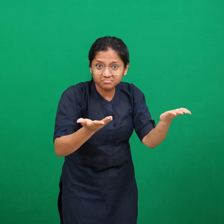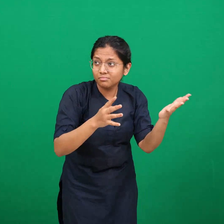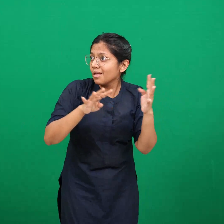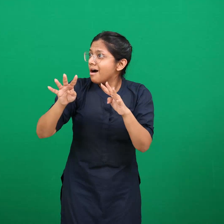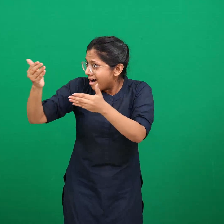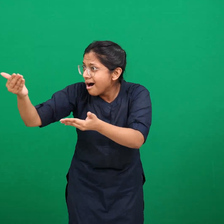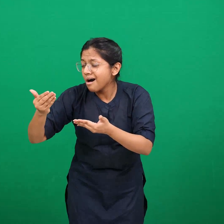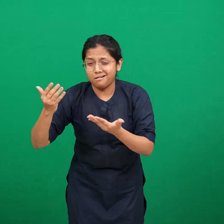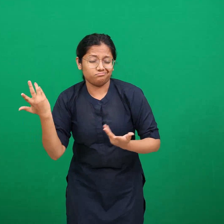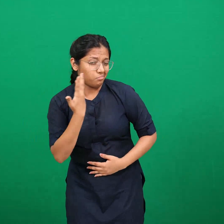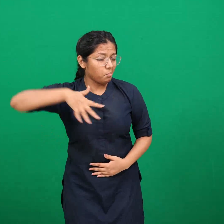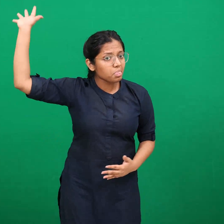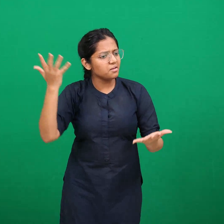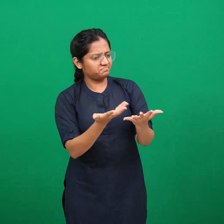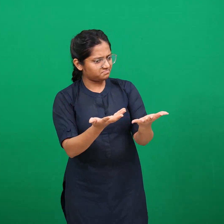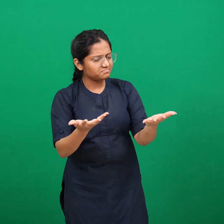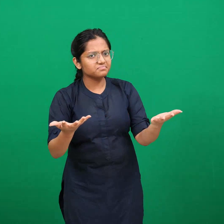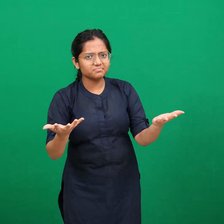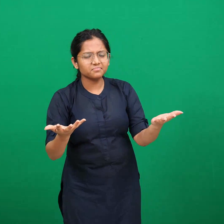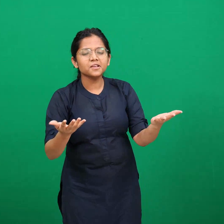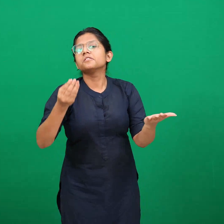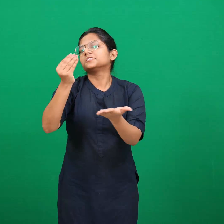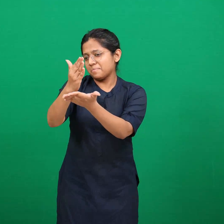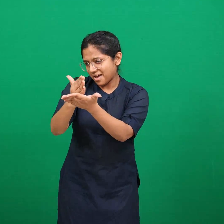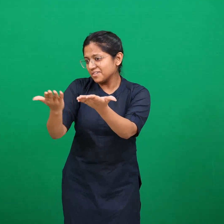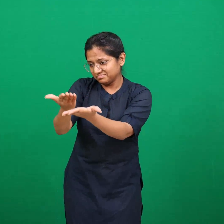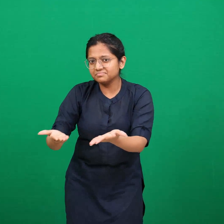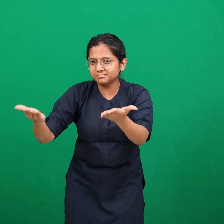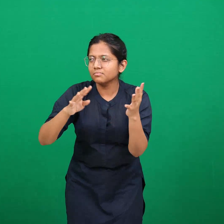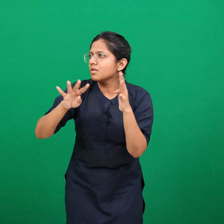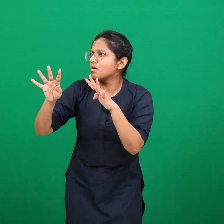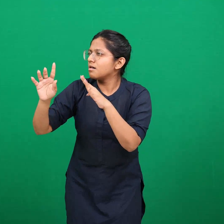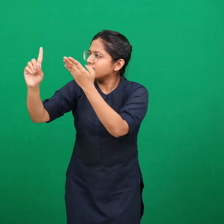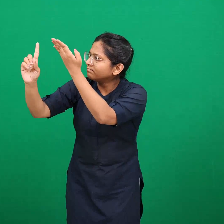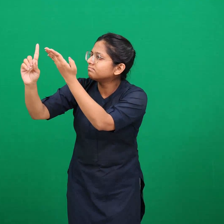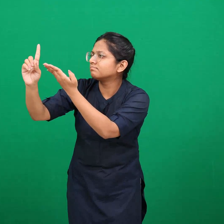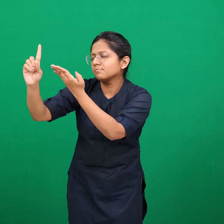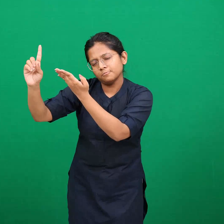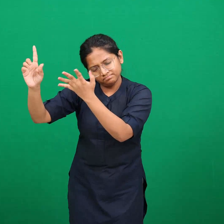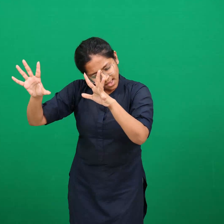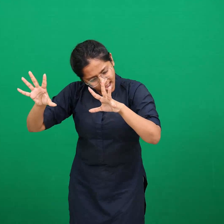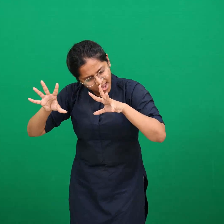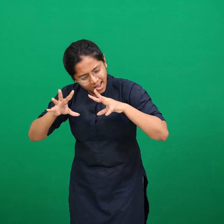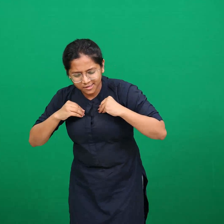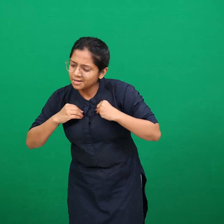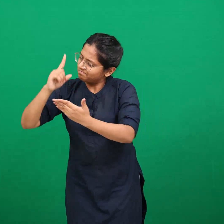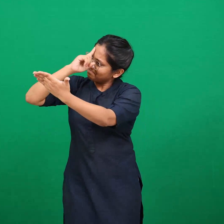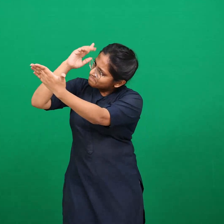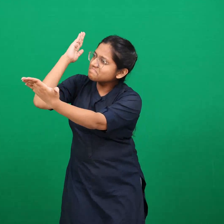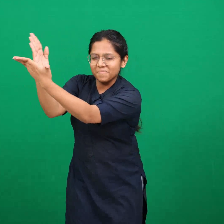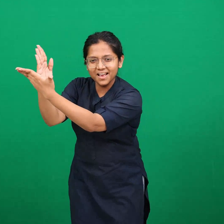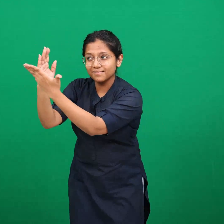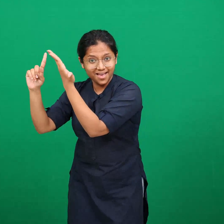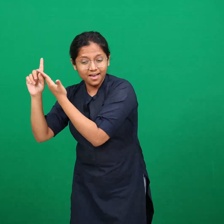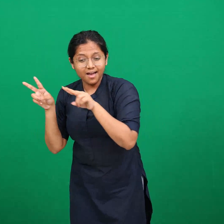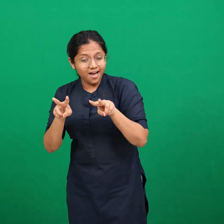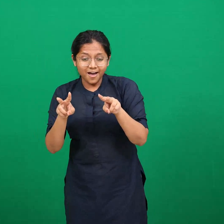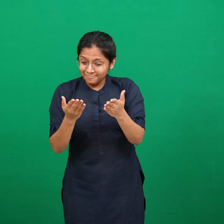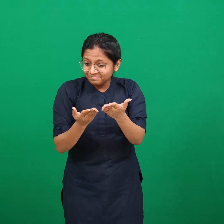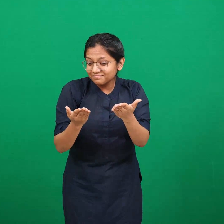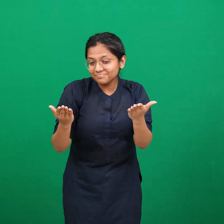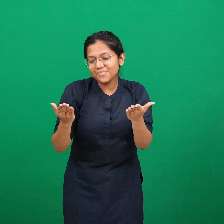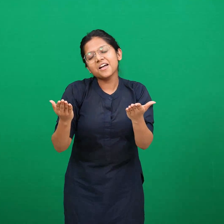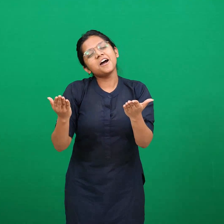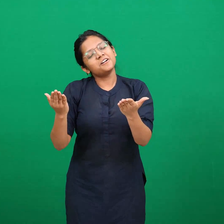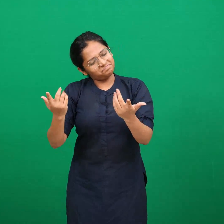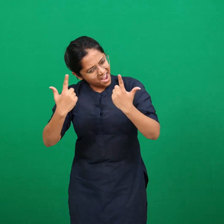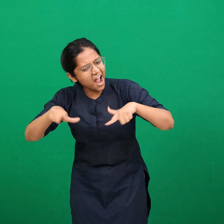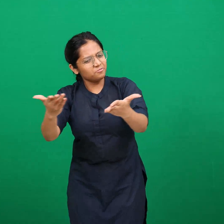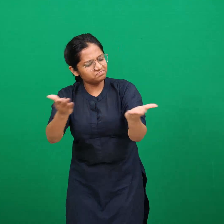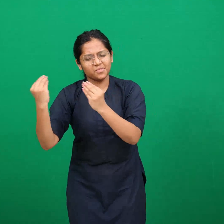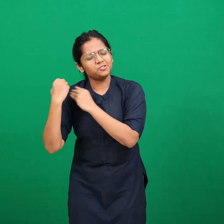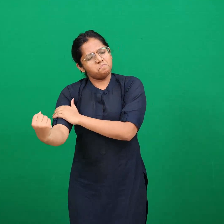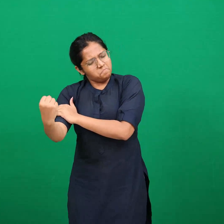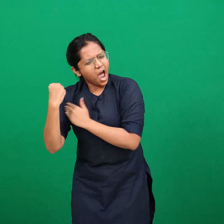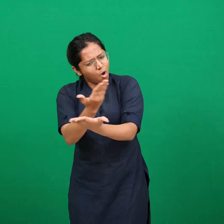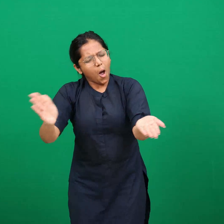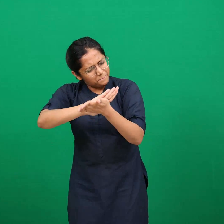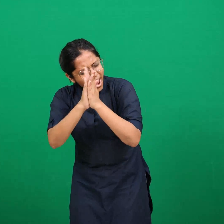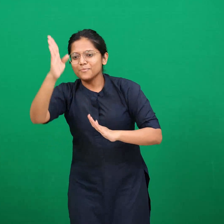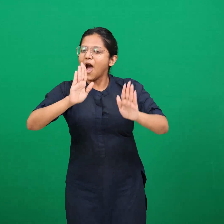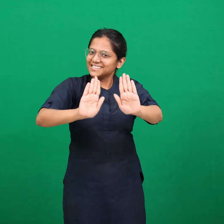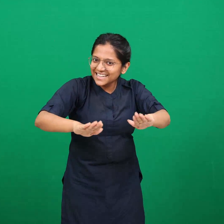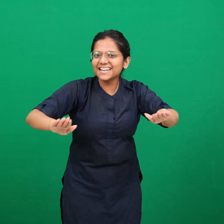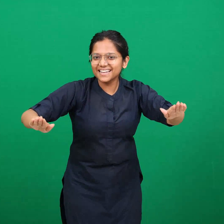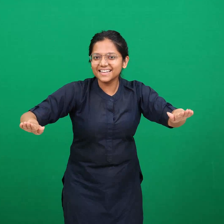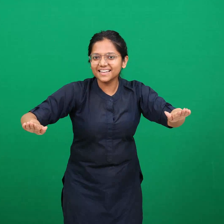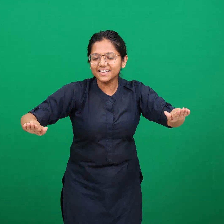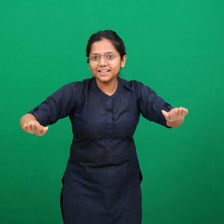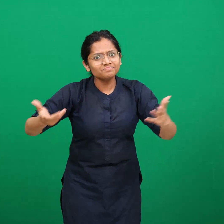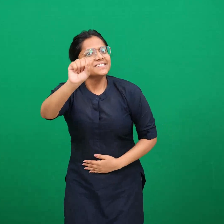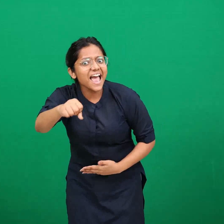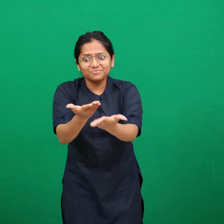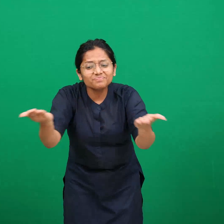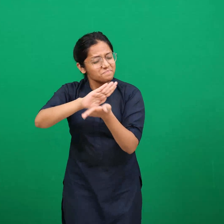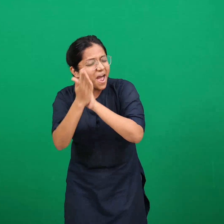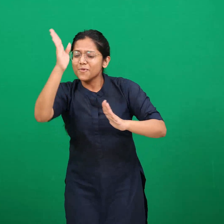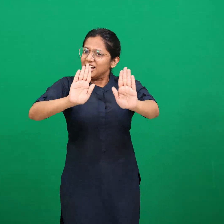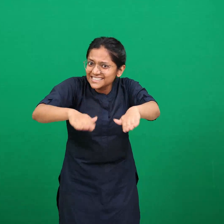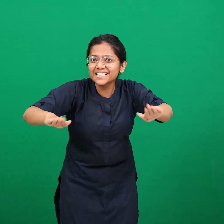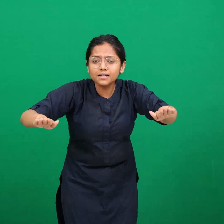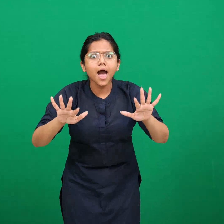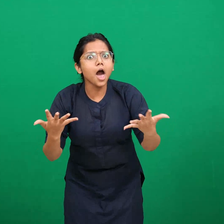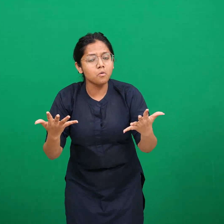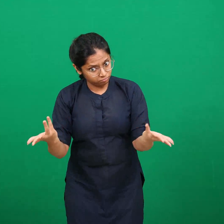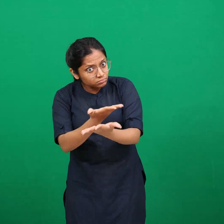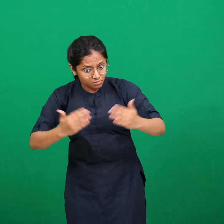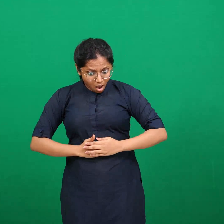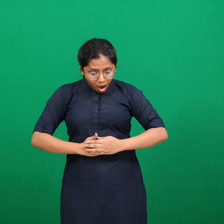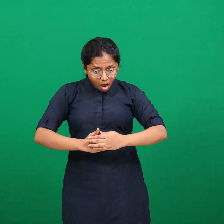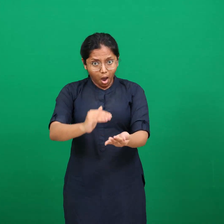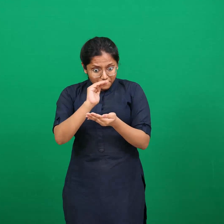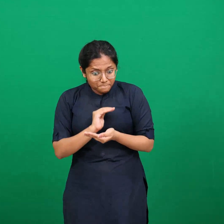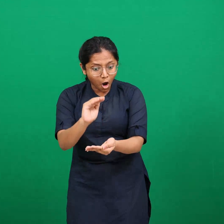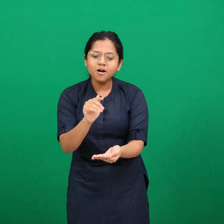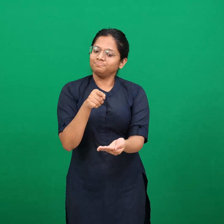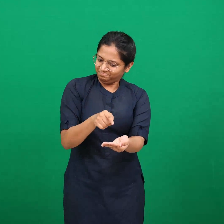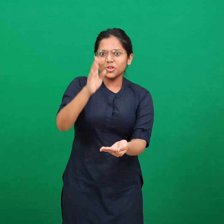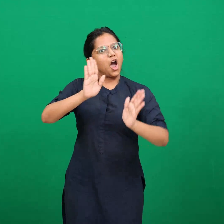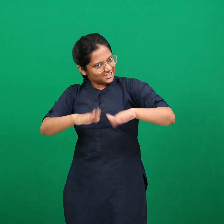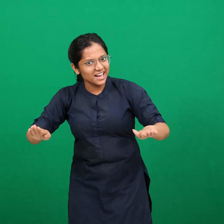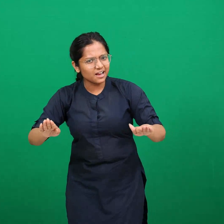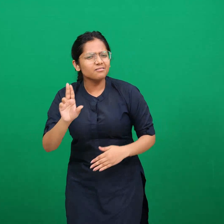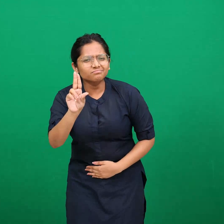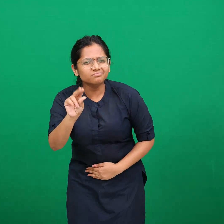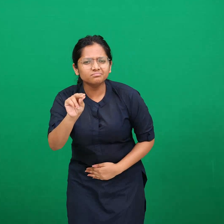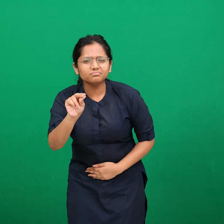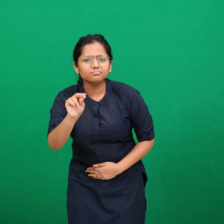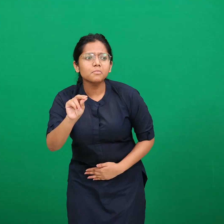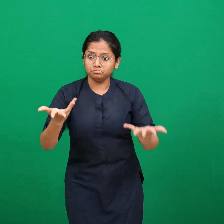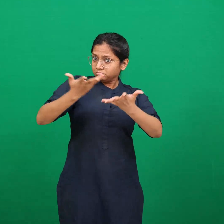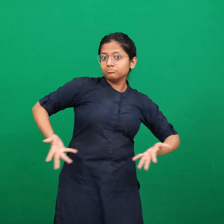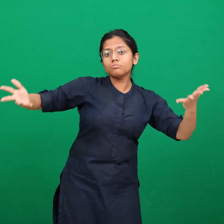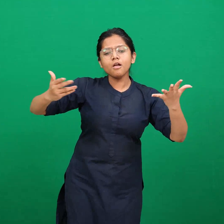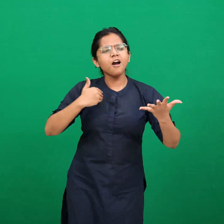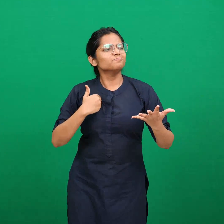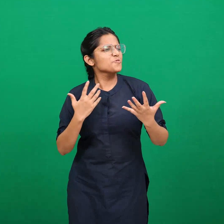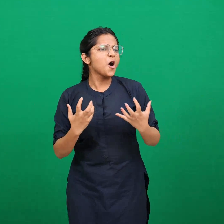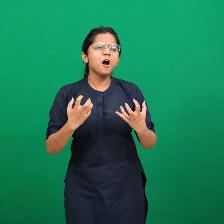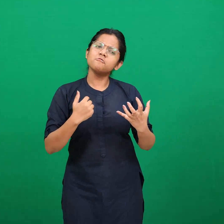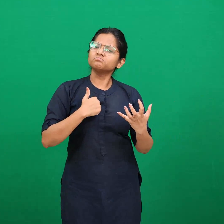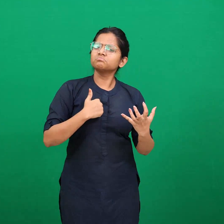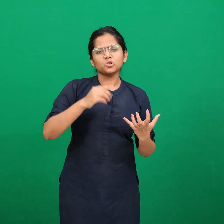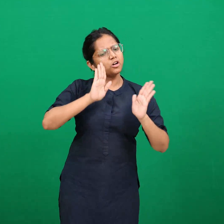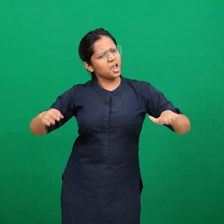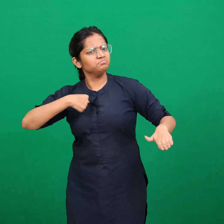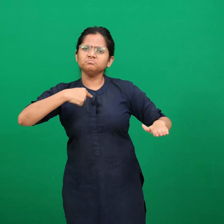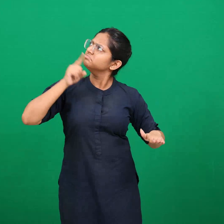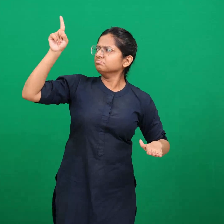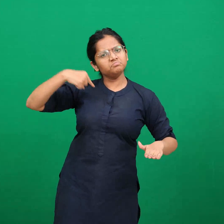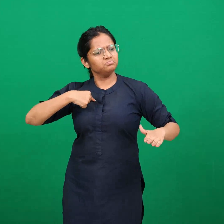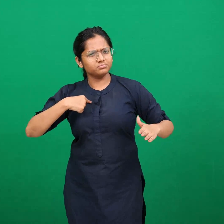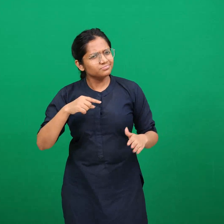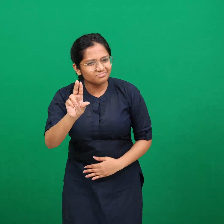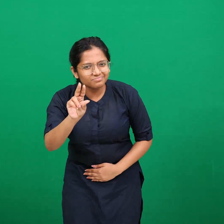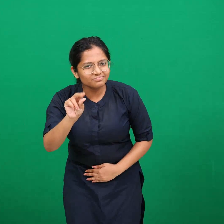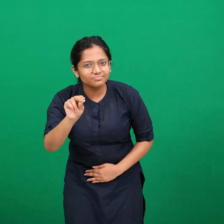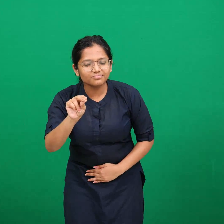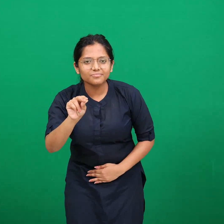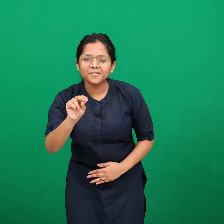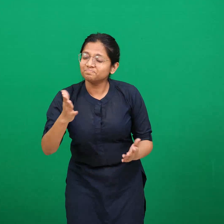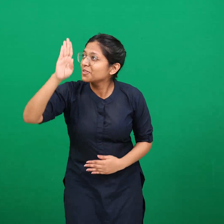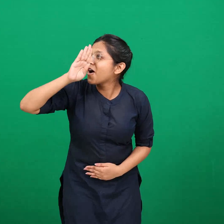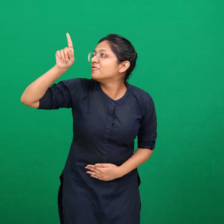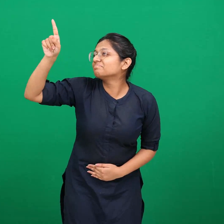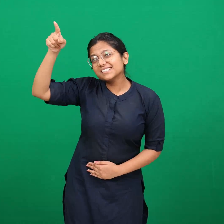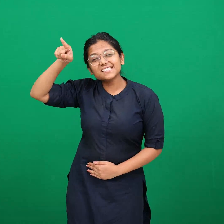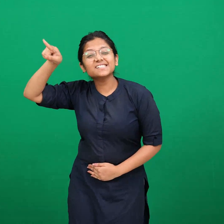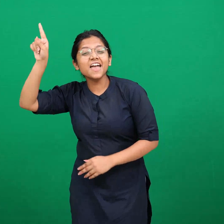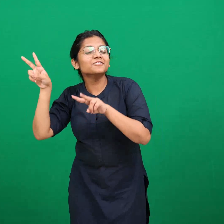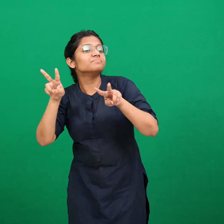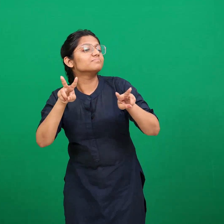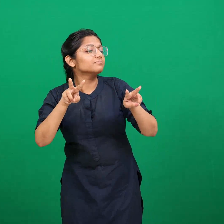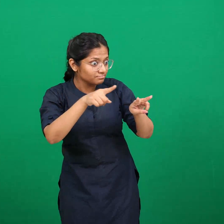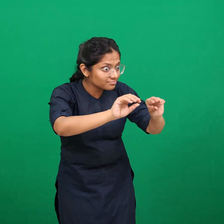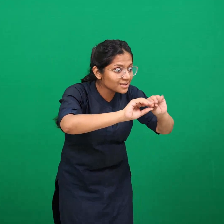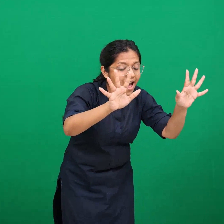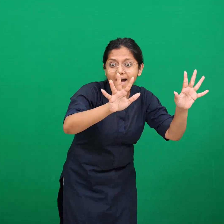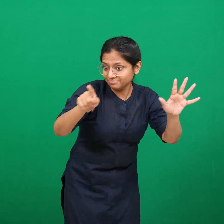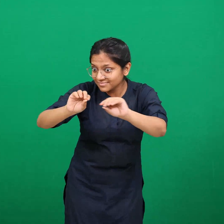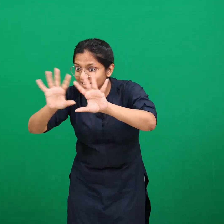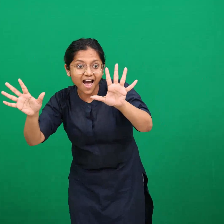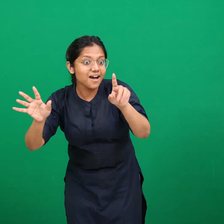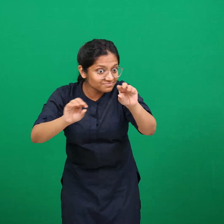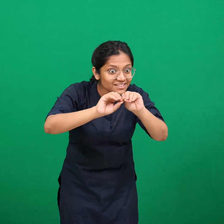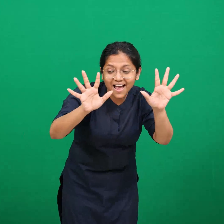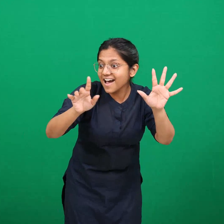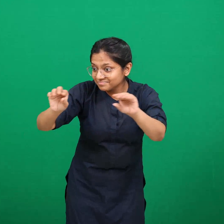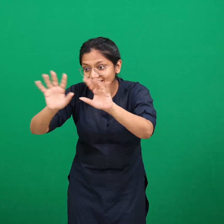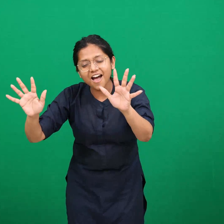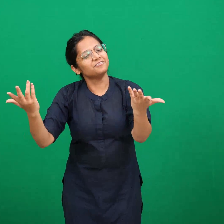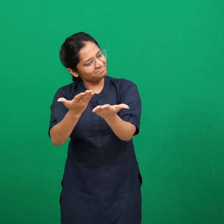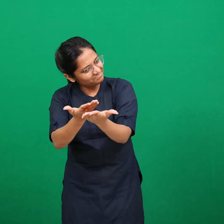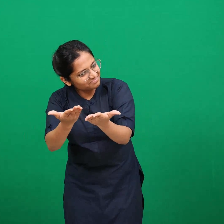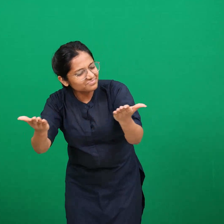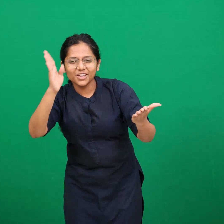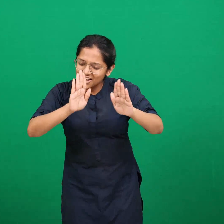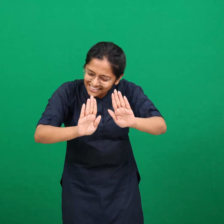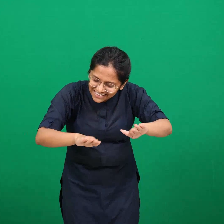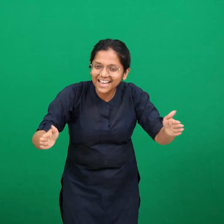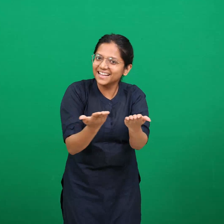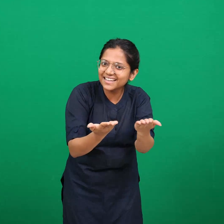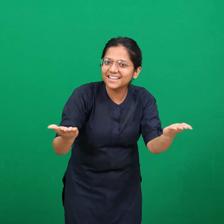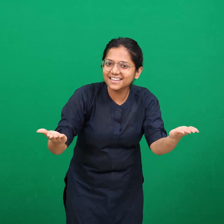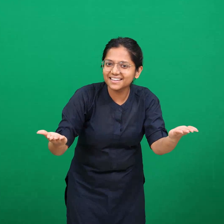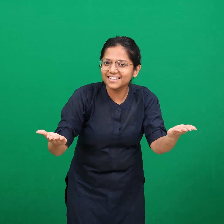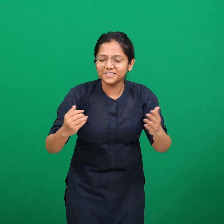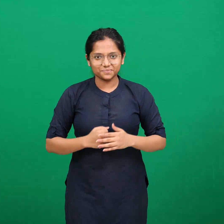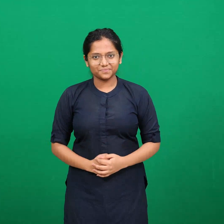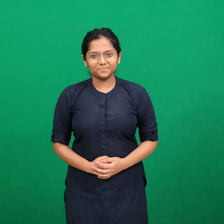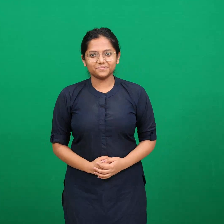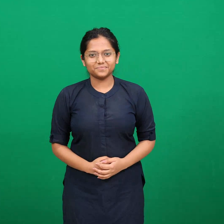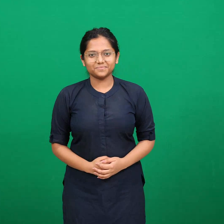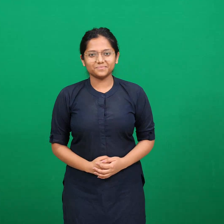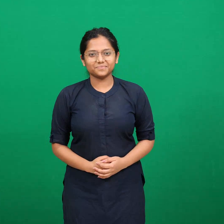But to all who did receive Him, to those who believed in His name, He gave the right to become children of God- children born not of blood, nor of the desire or will of man, but born of God.